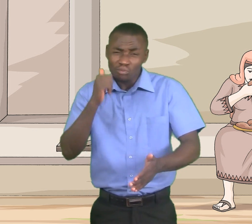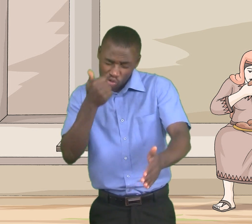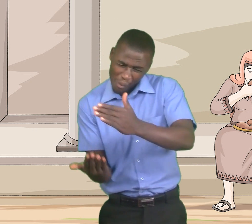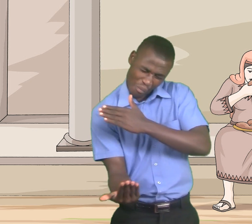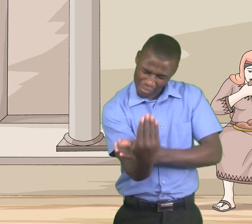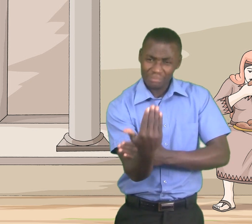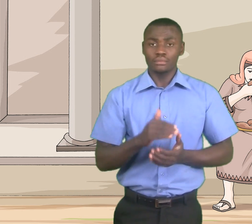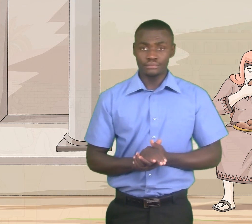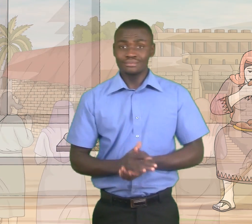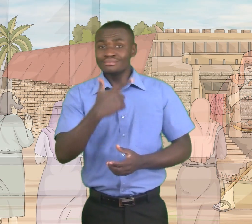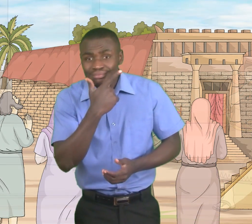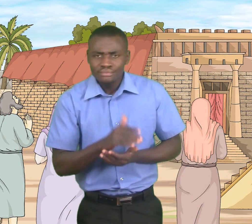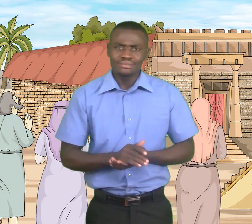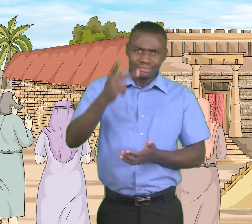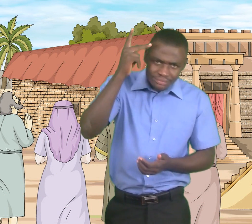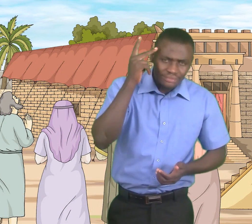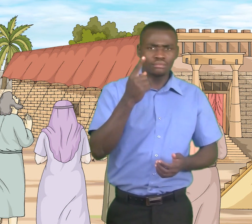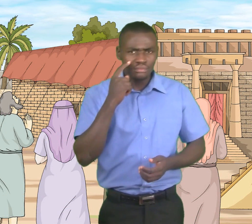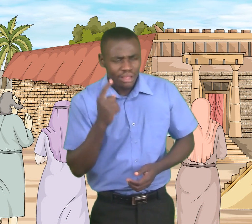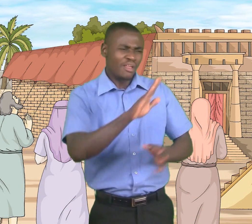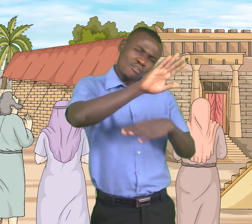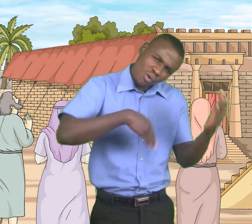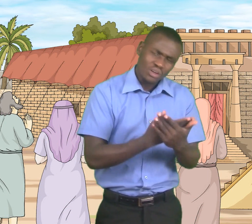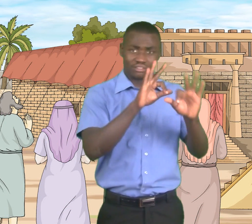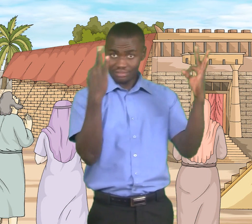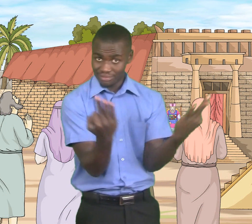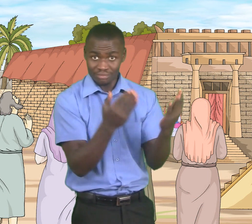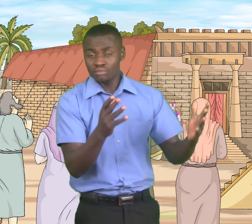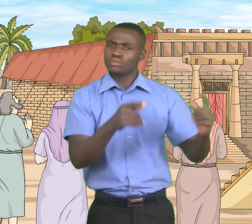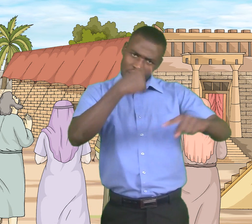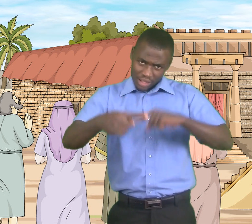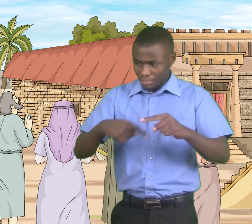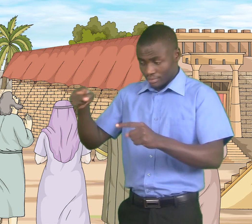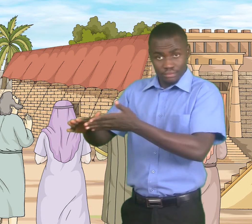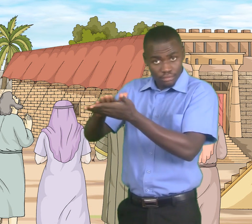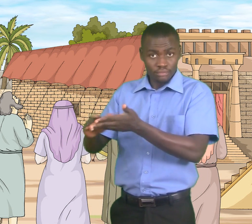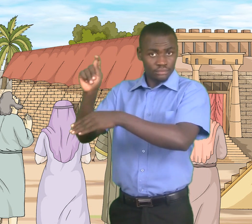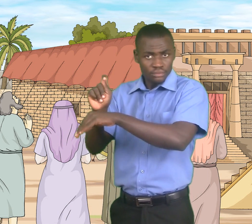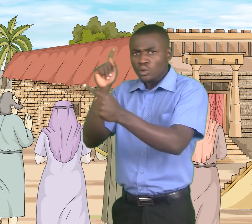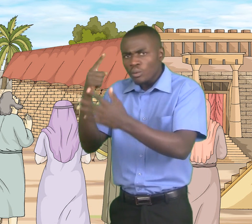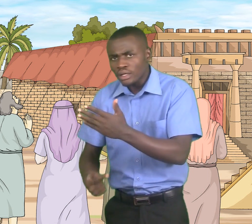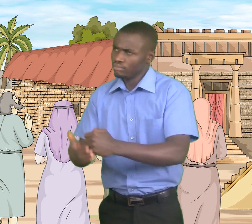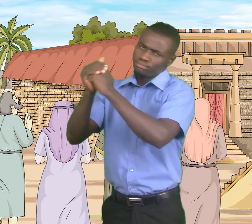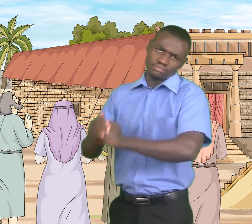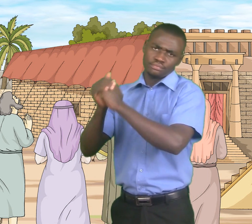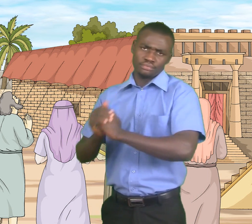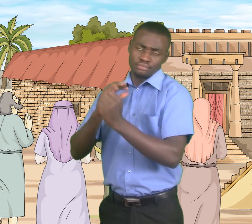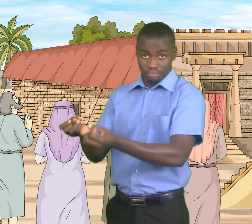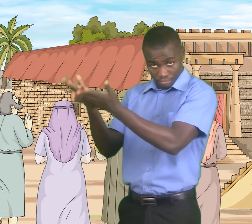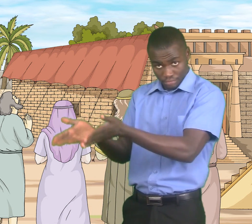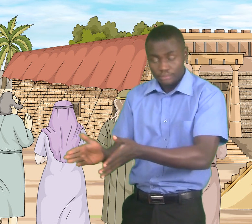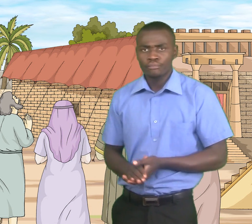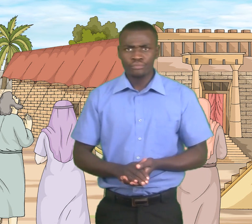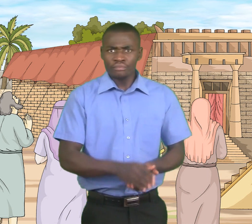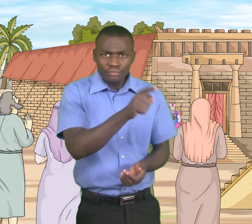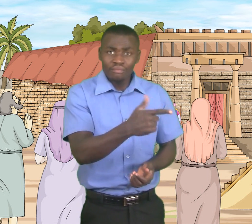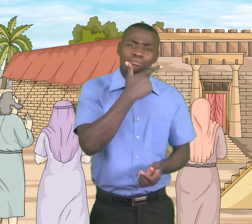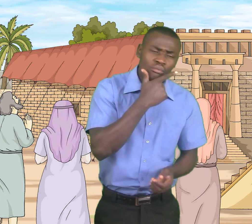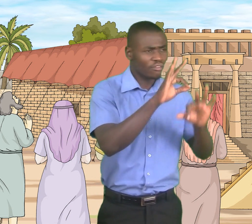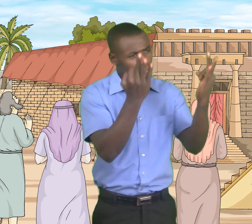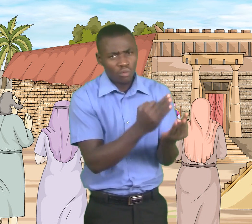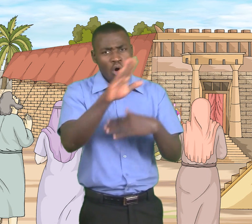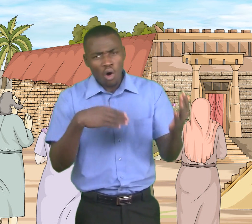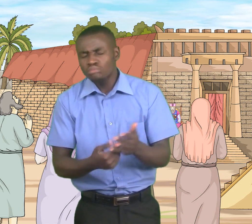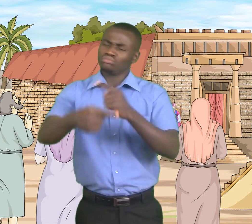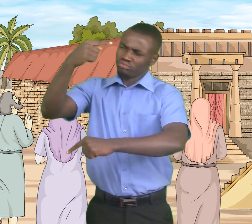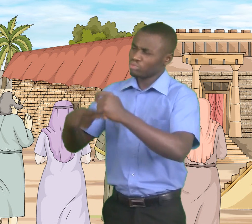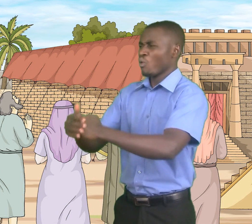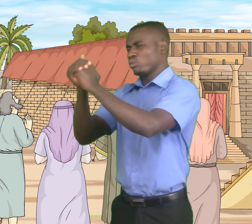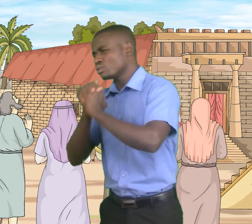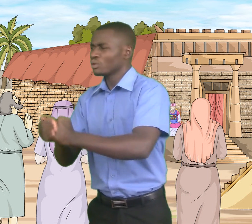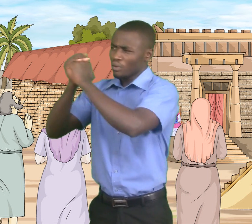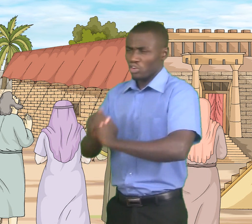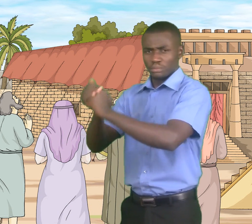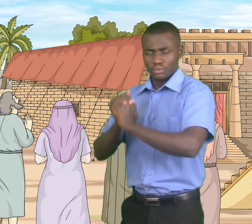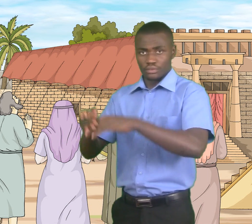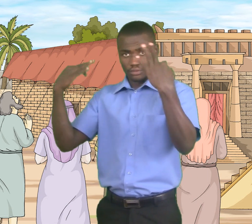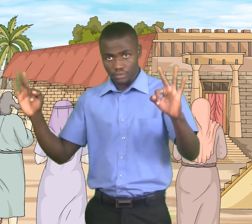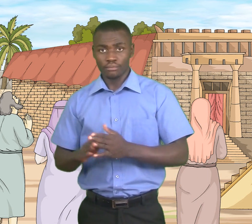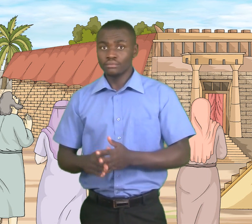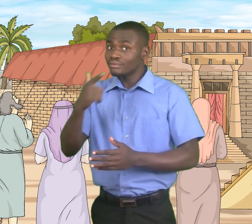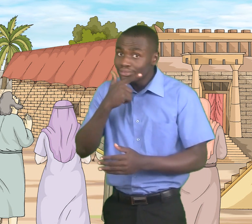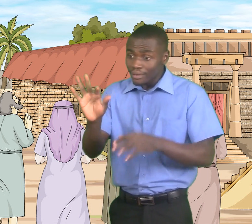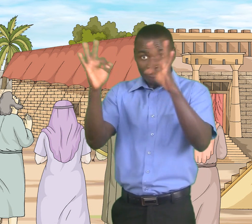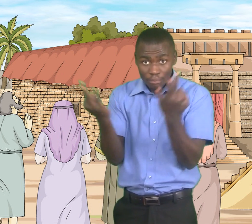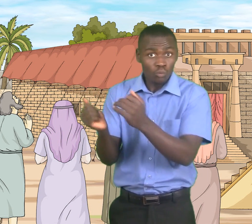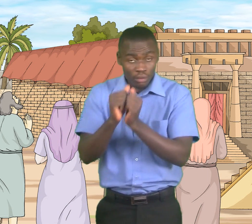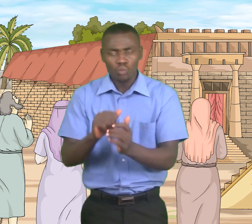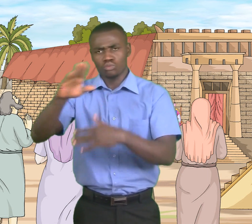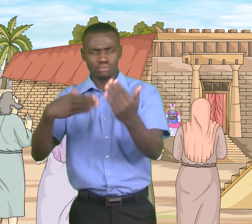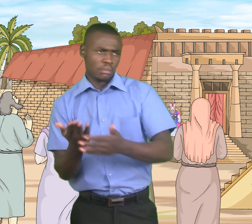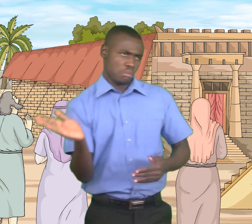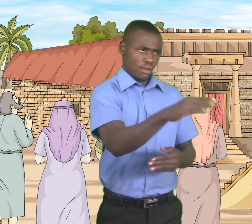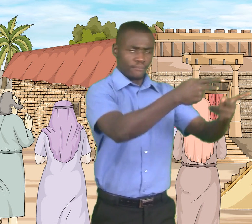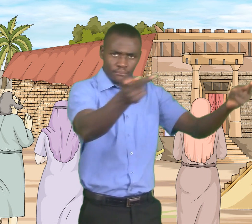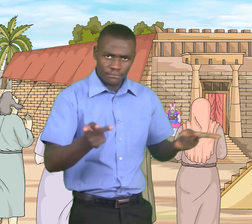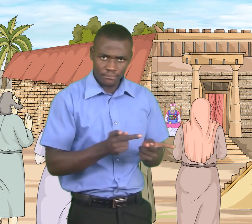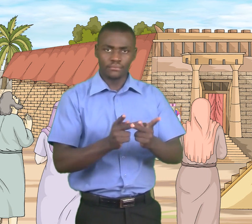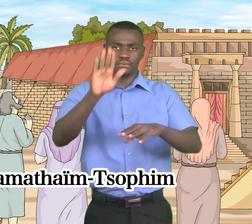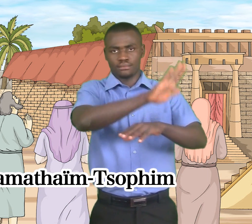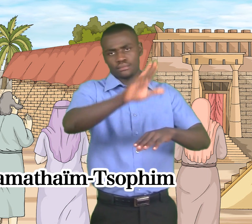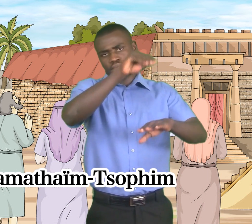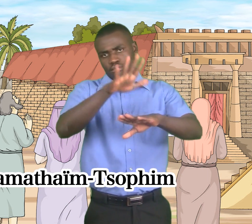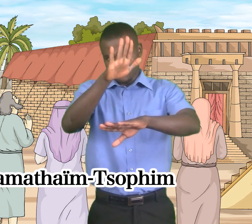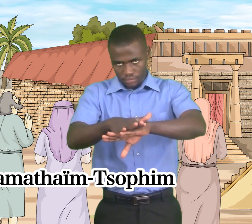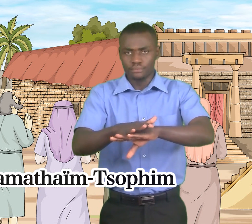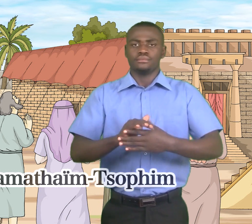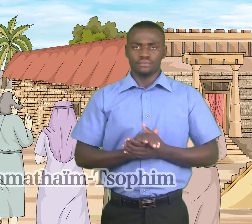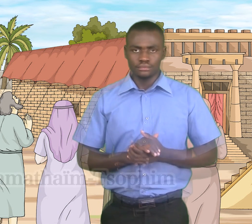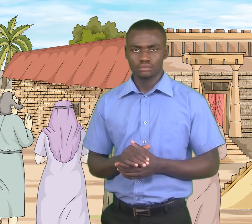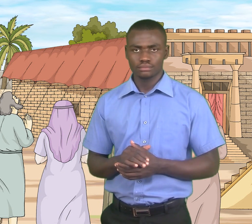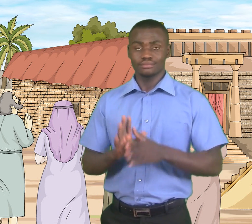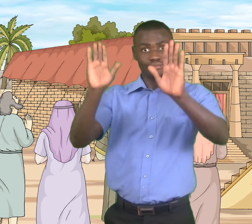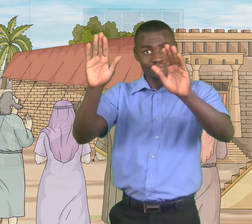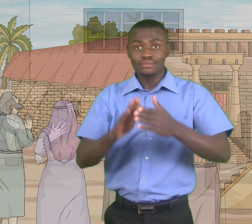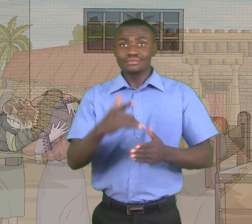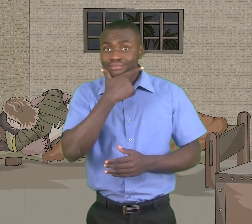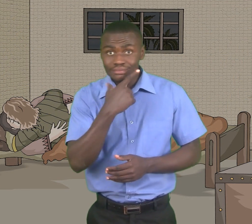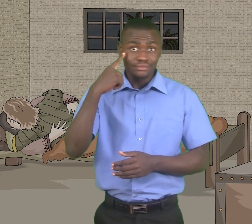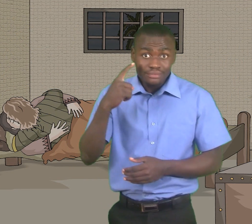The next morning Elkanah and Hannah got up early to bow in worship before the LORD, and then returned home to Ramah.